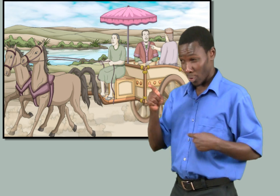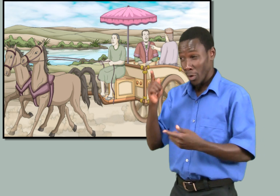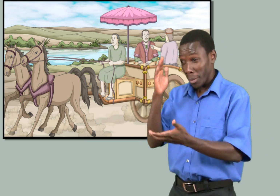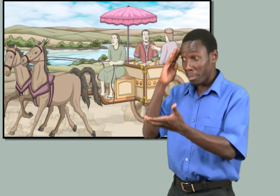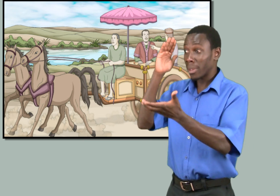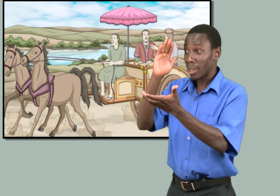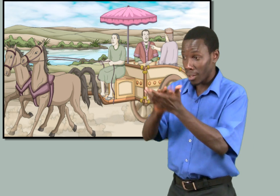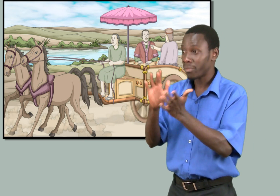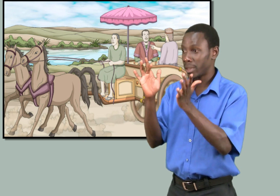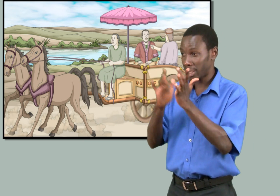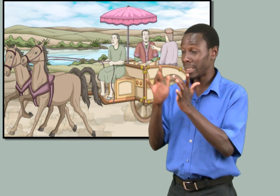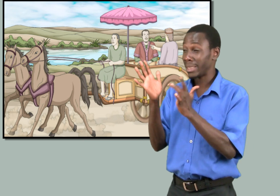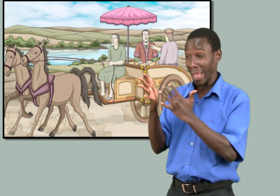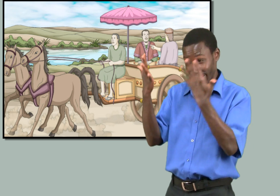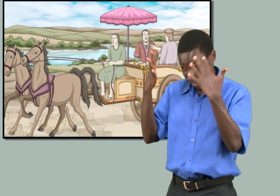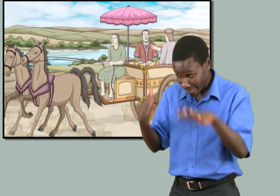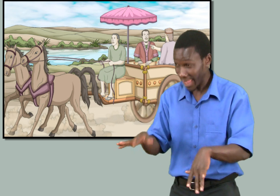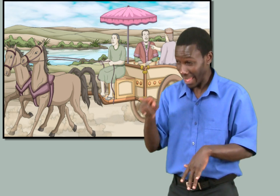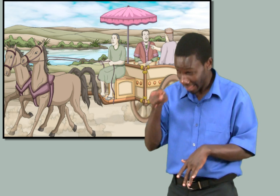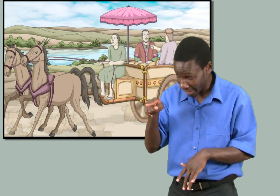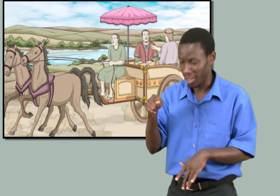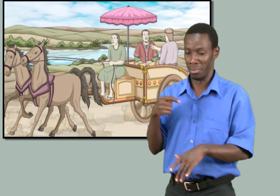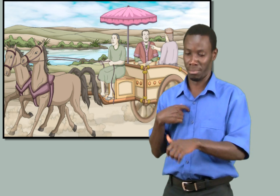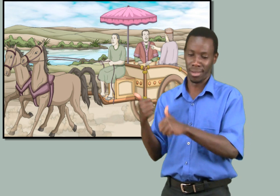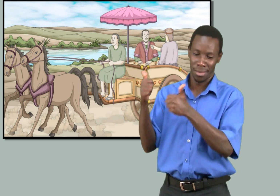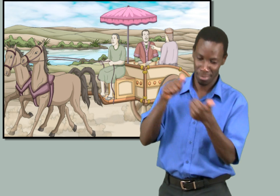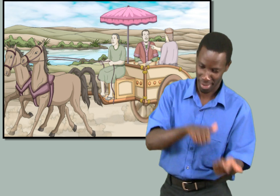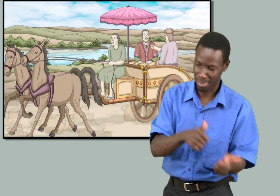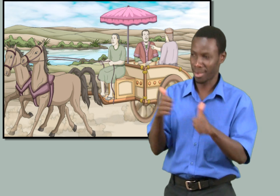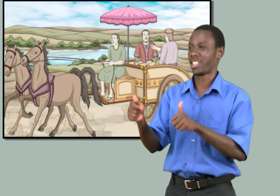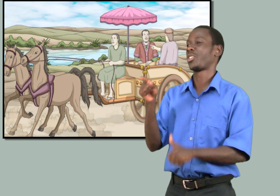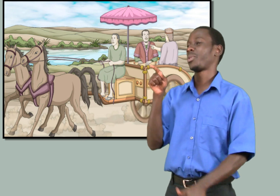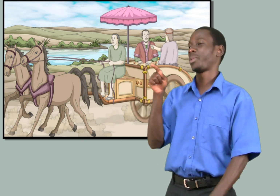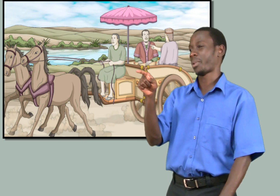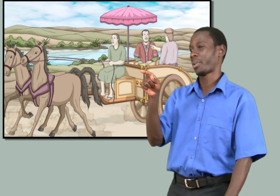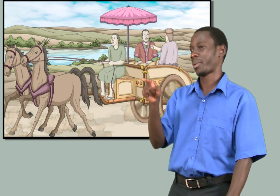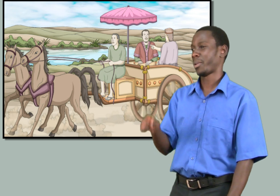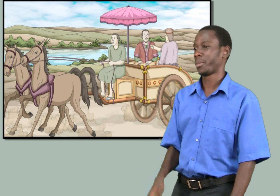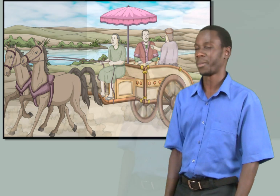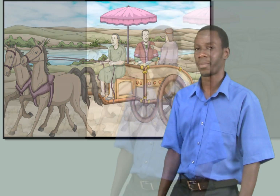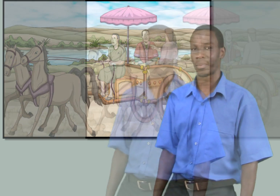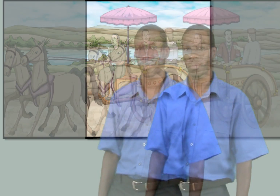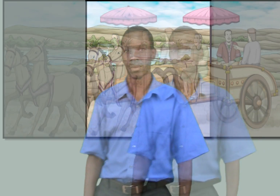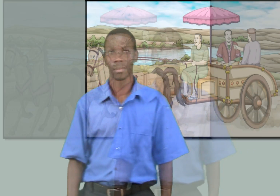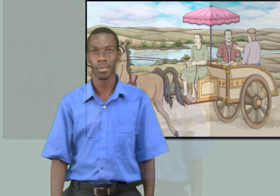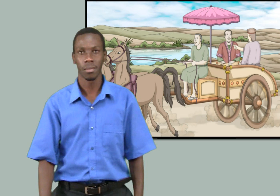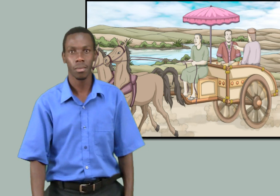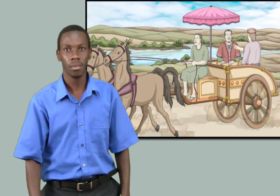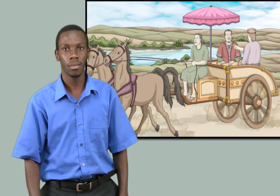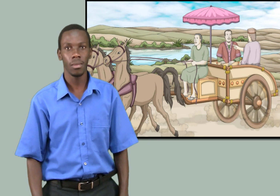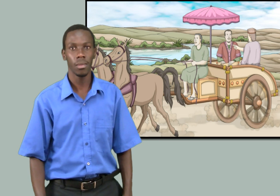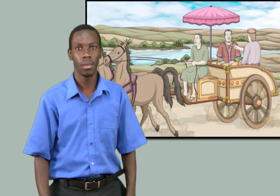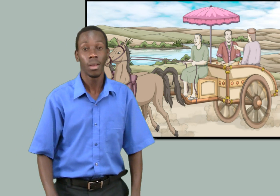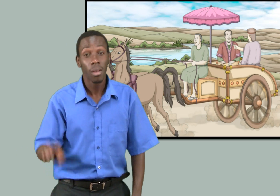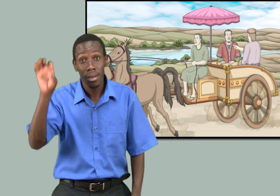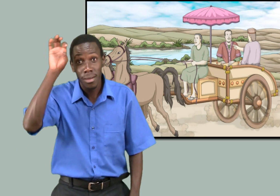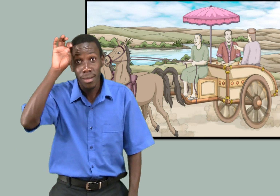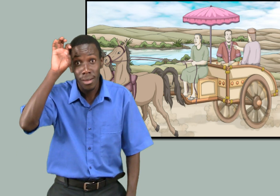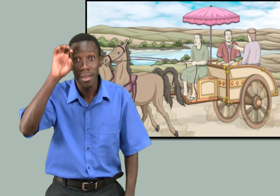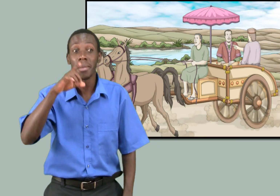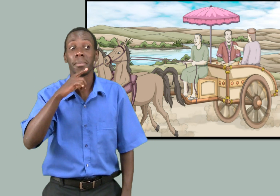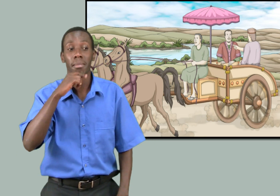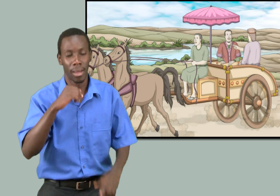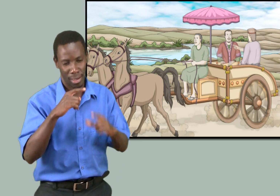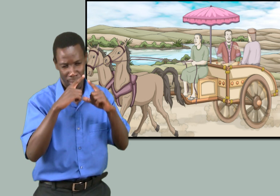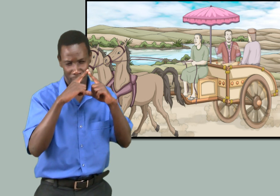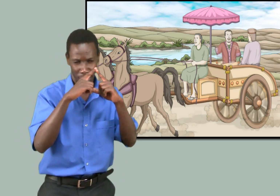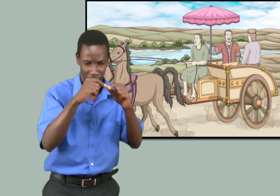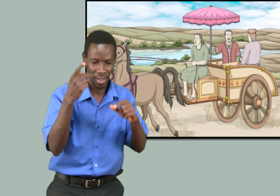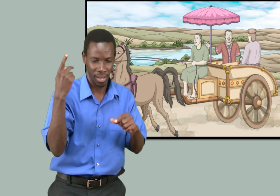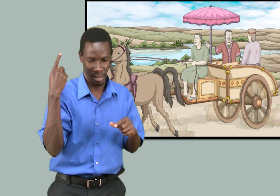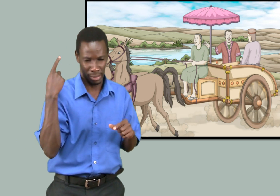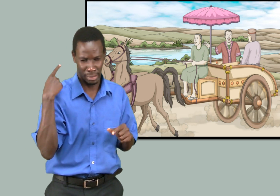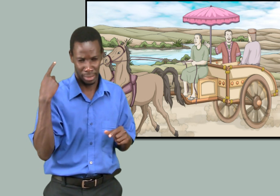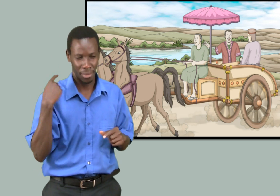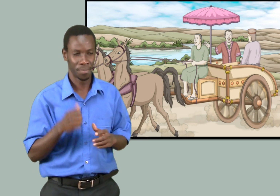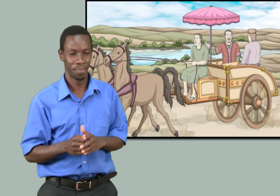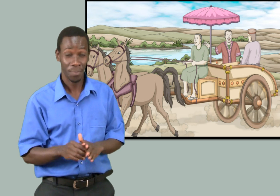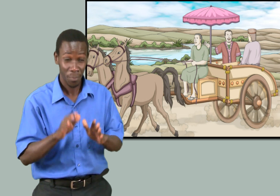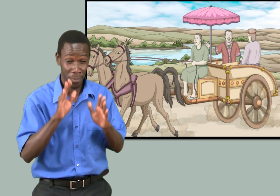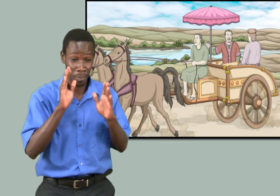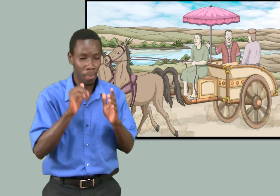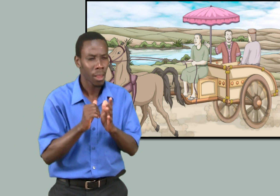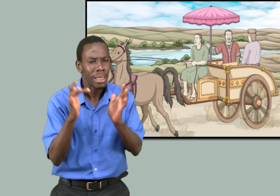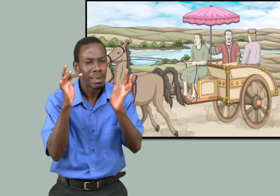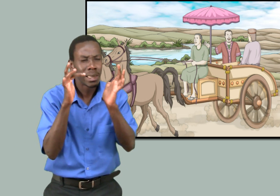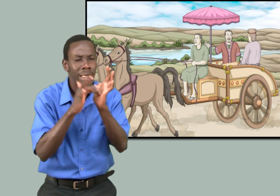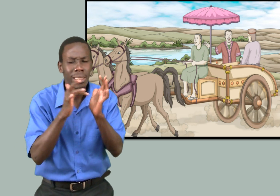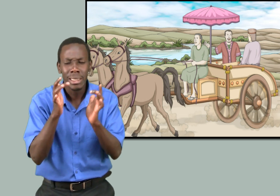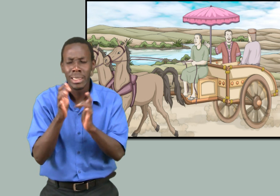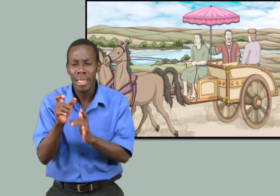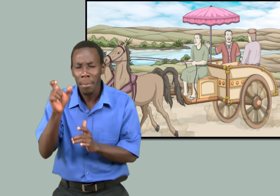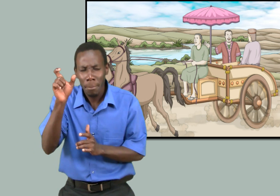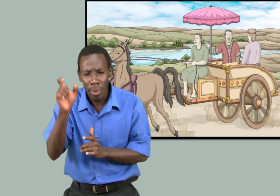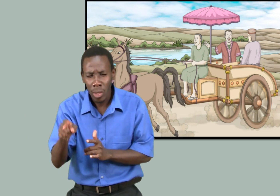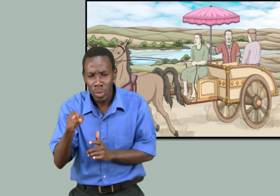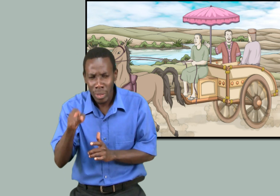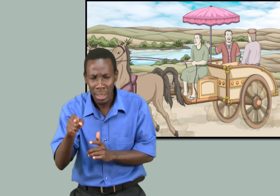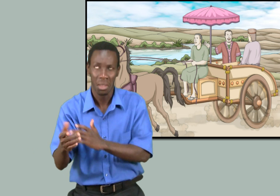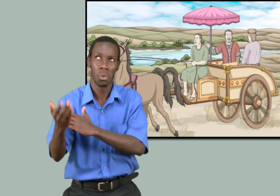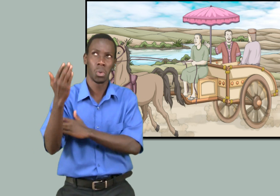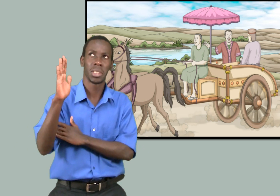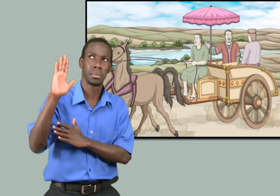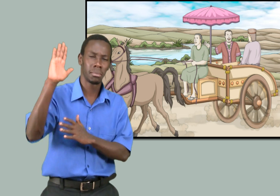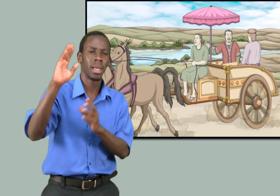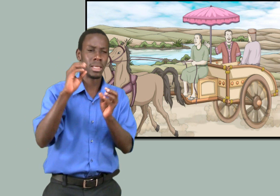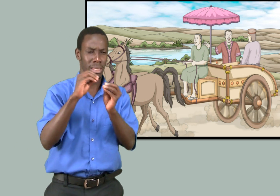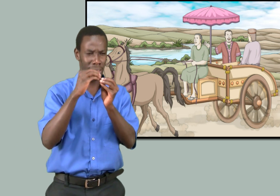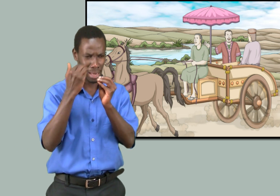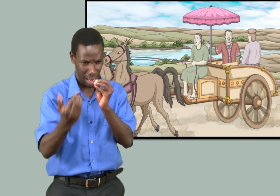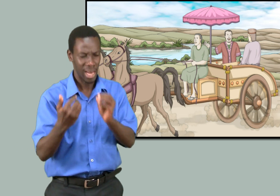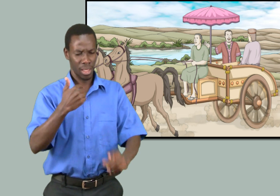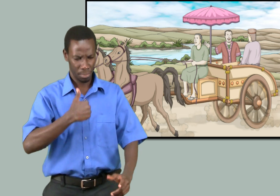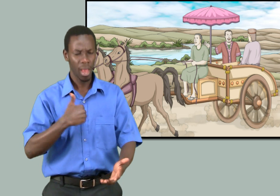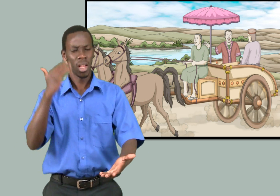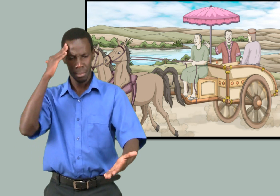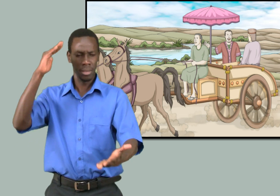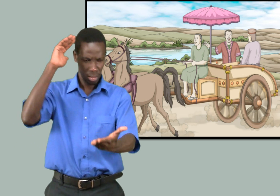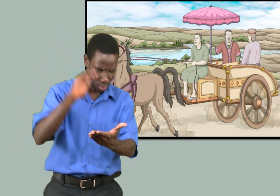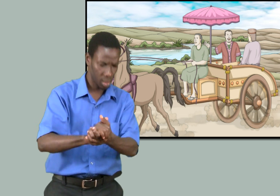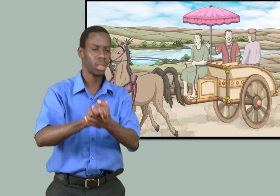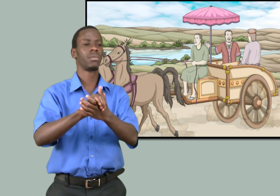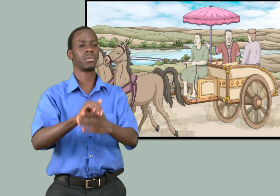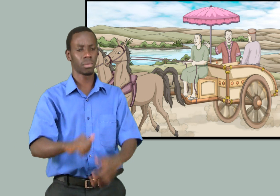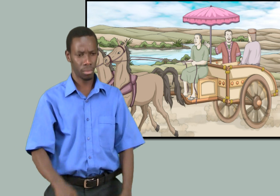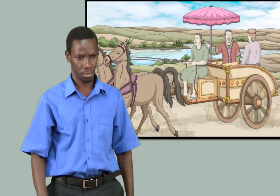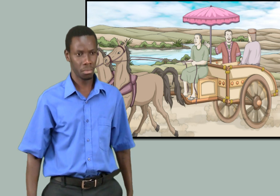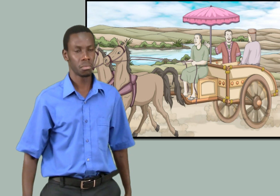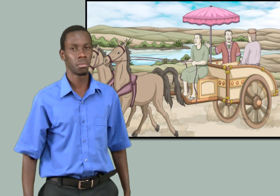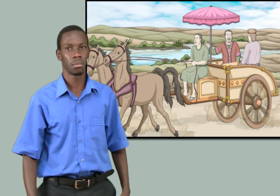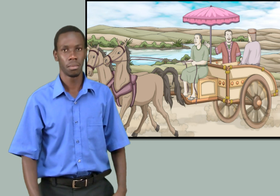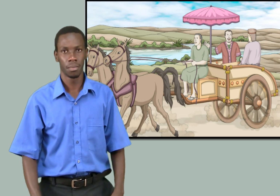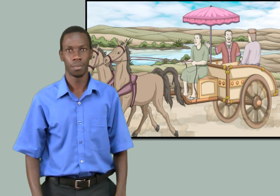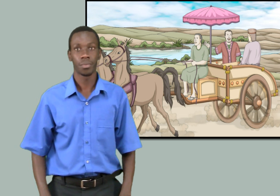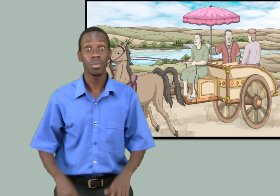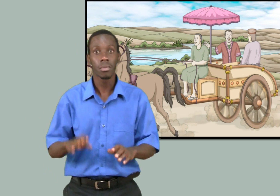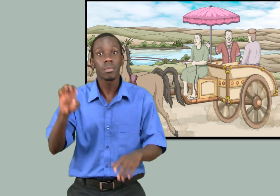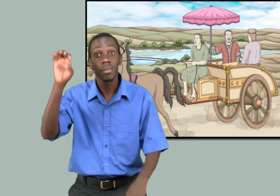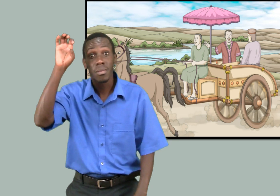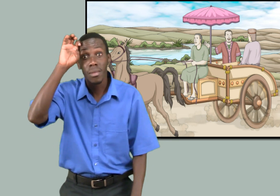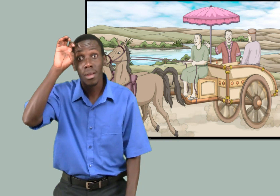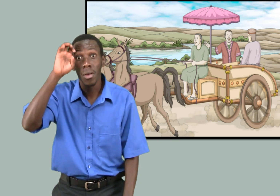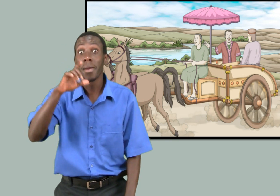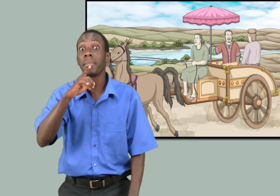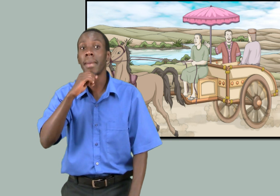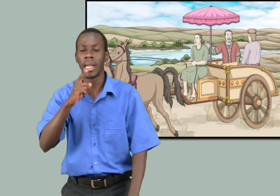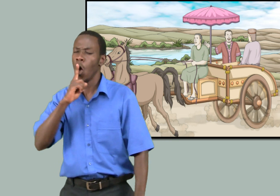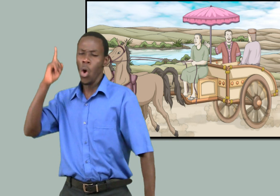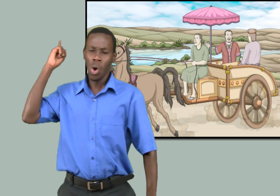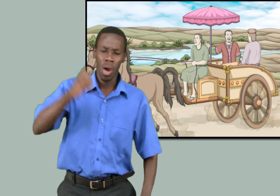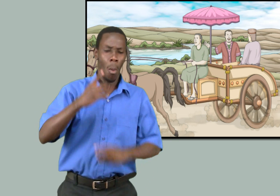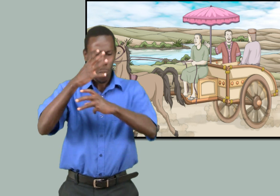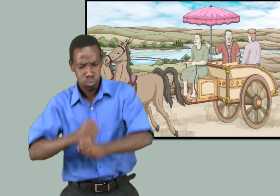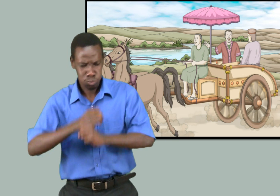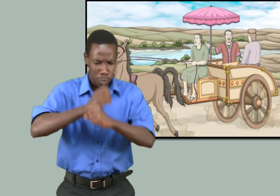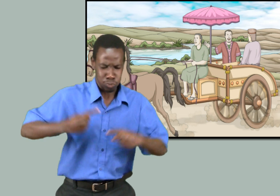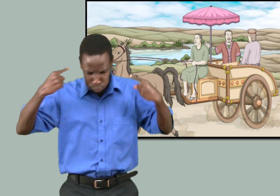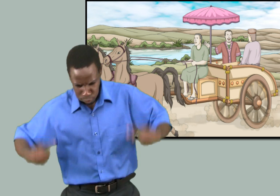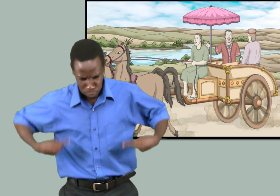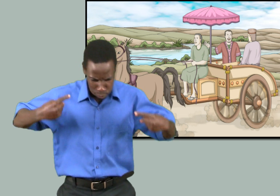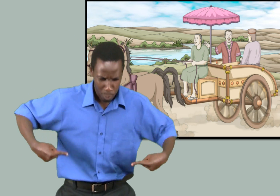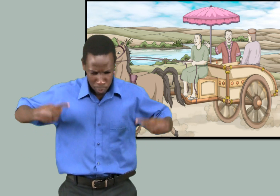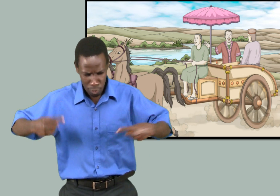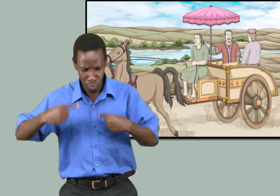What is there to prevent me from being baptized?”